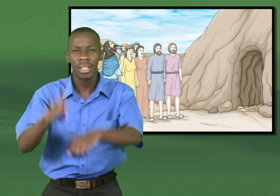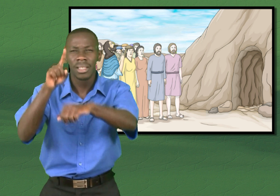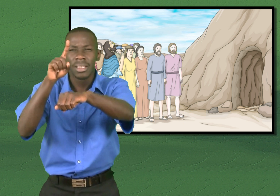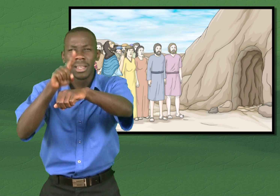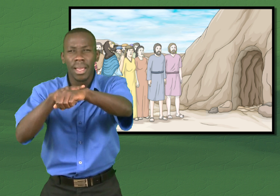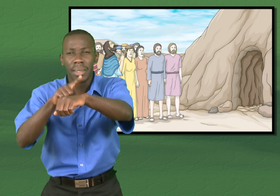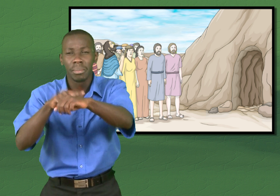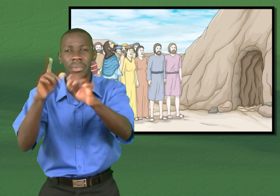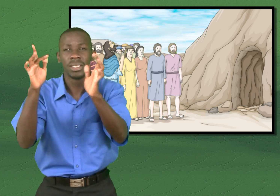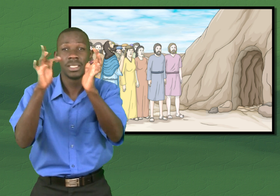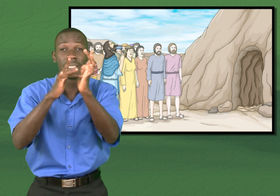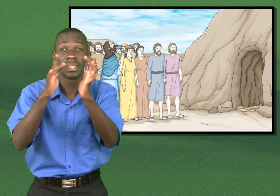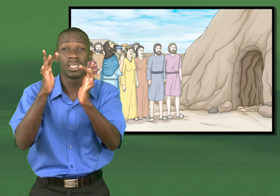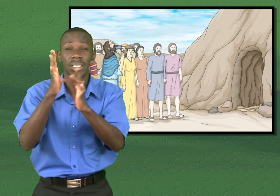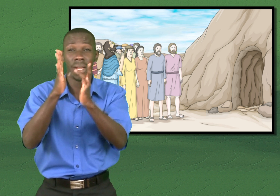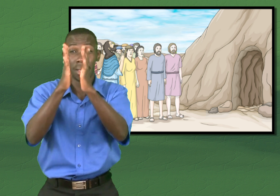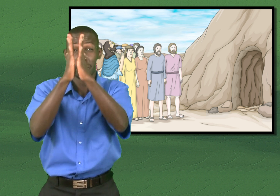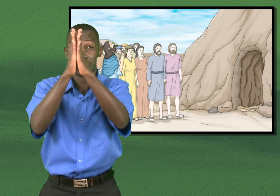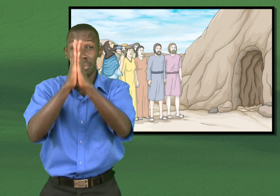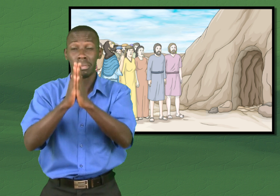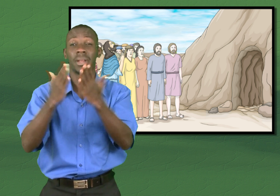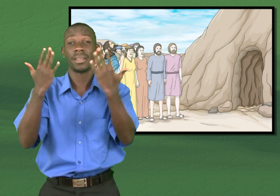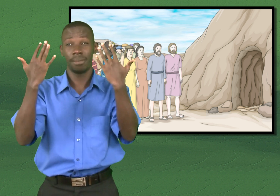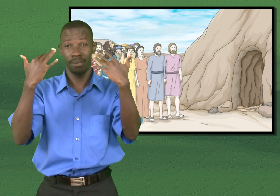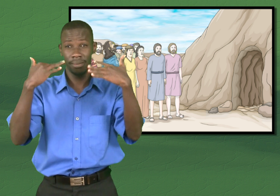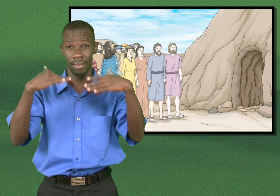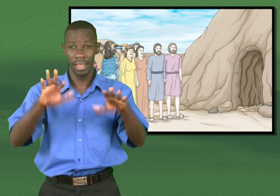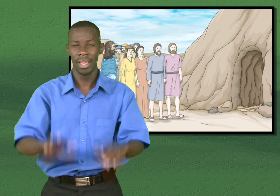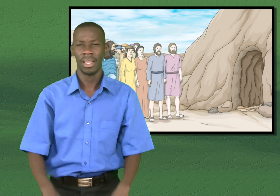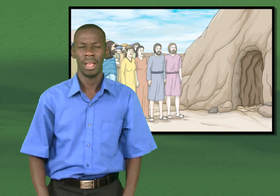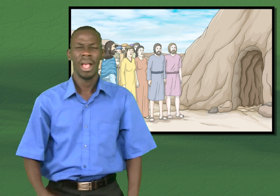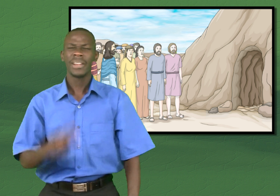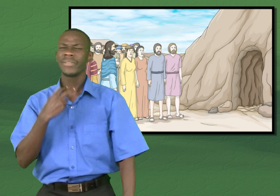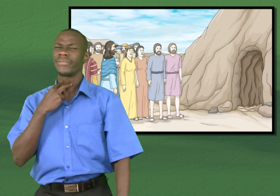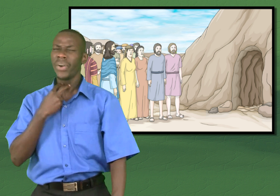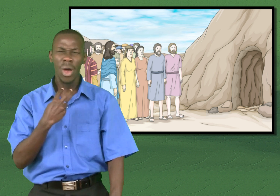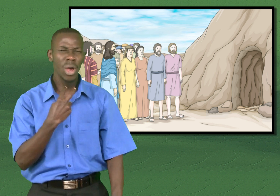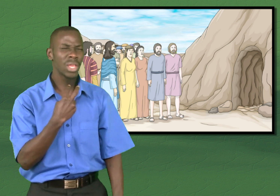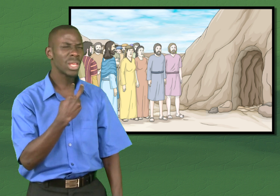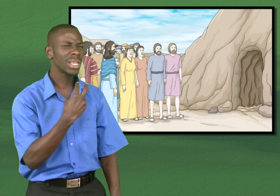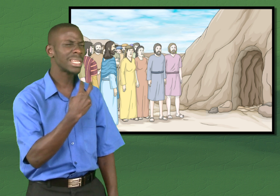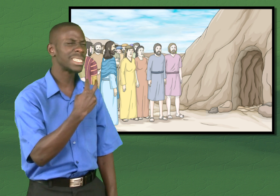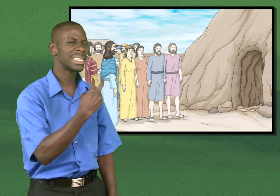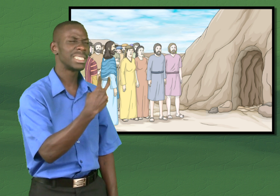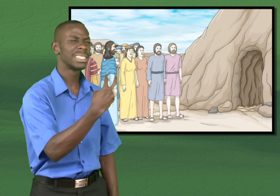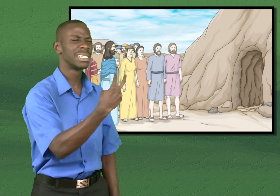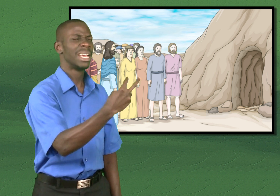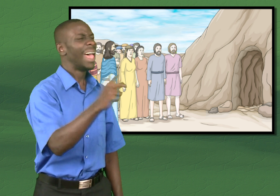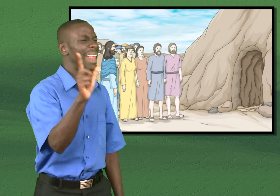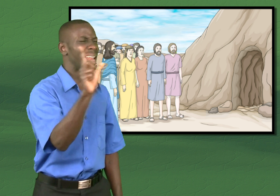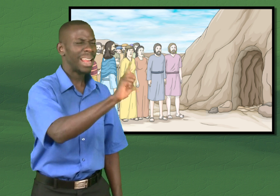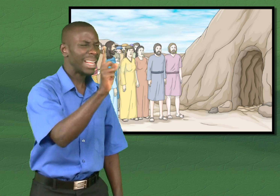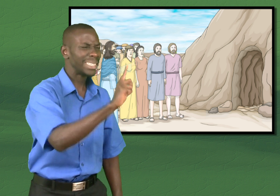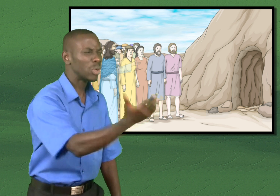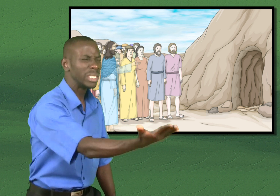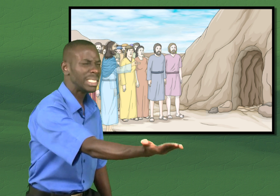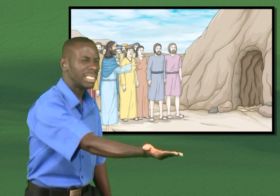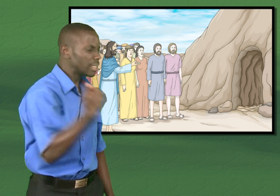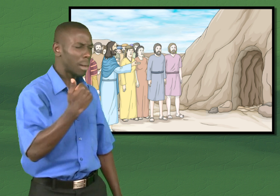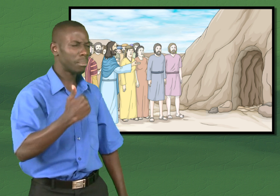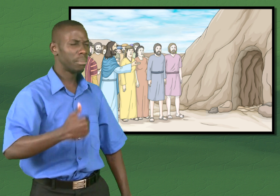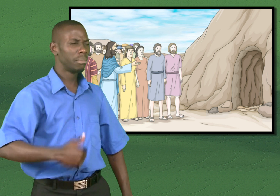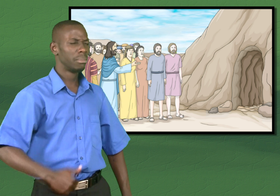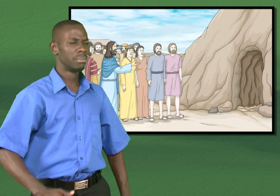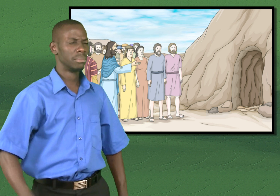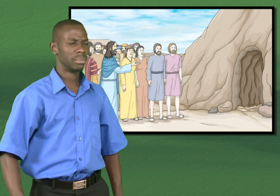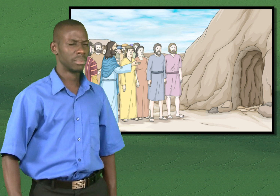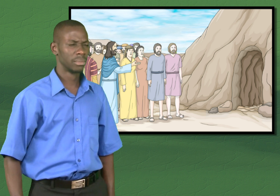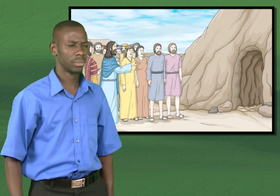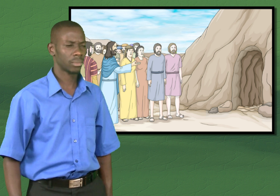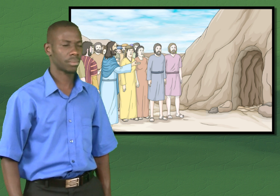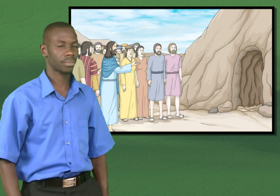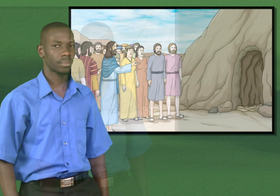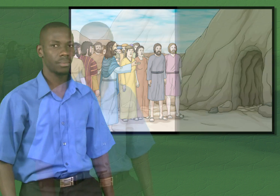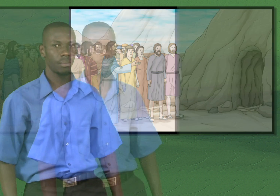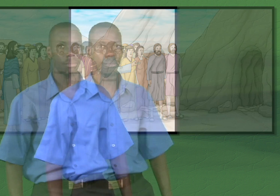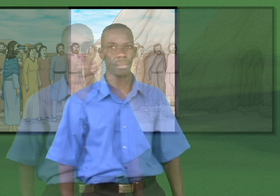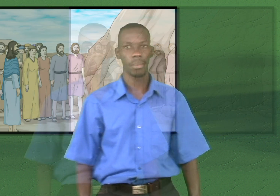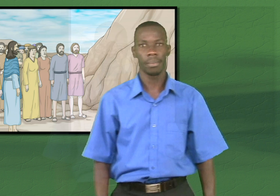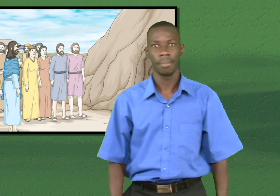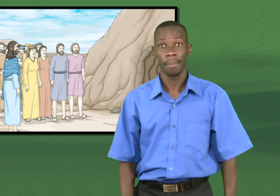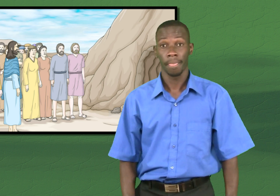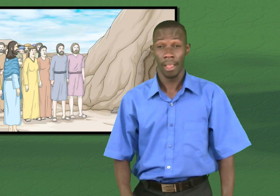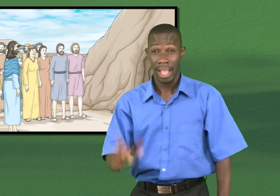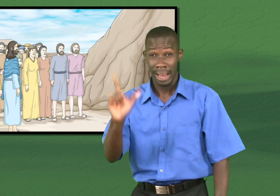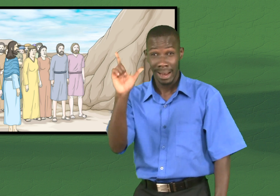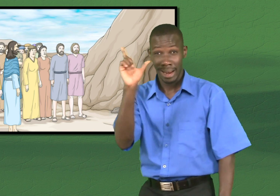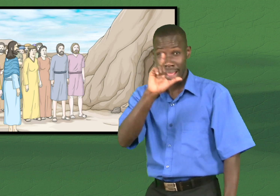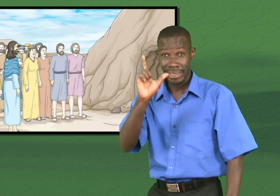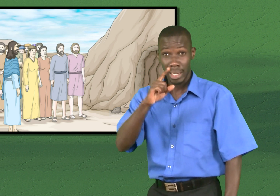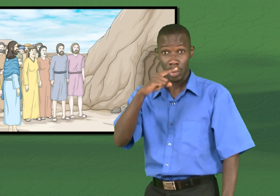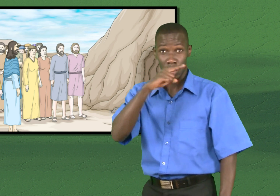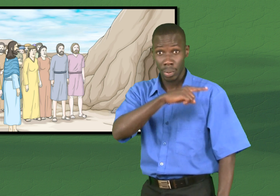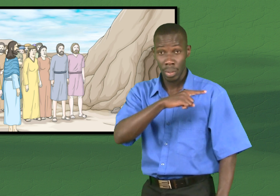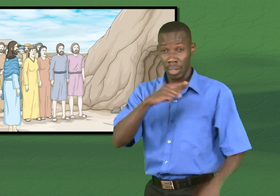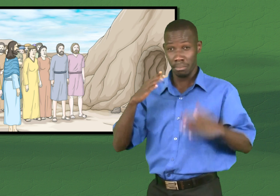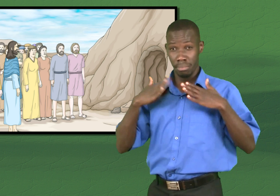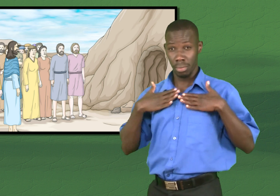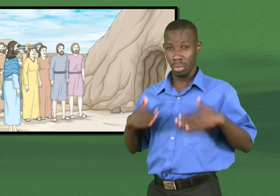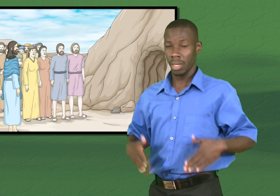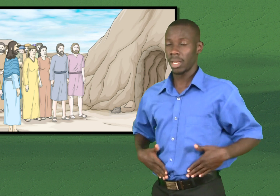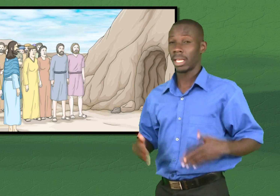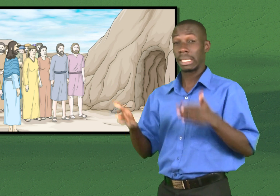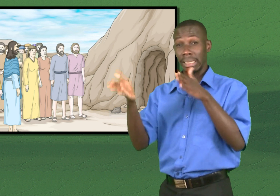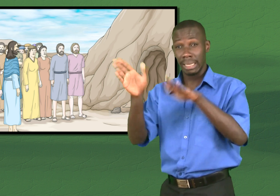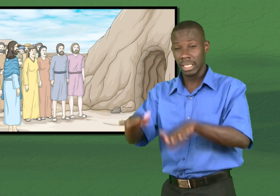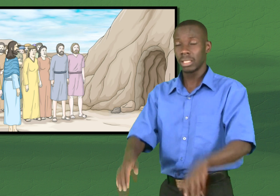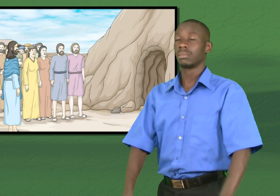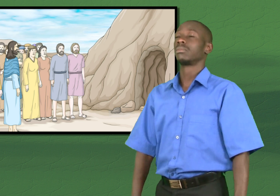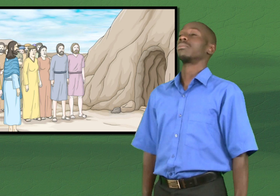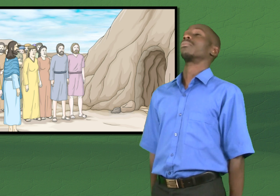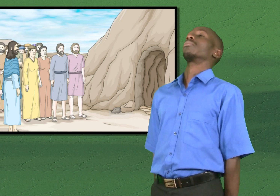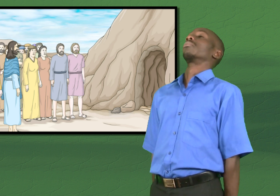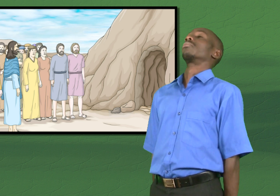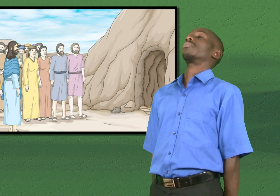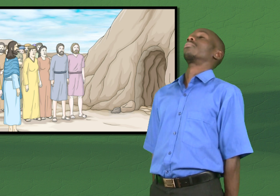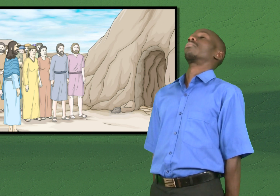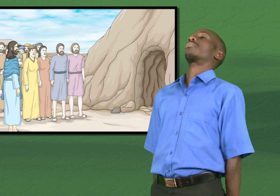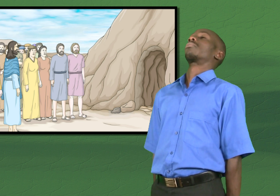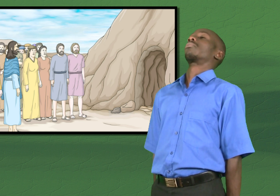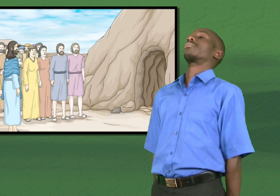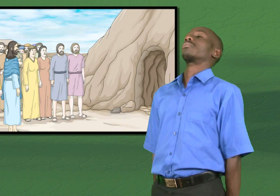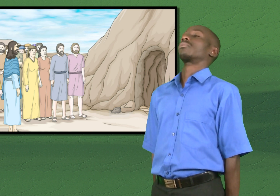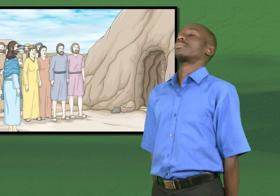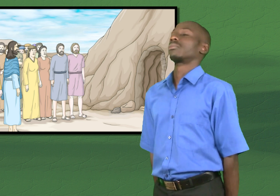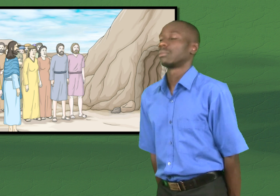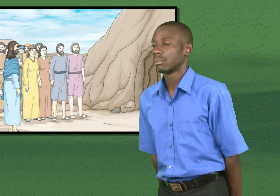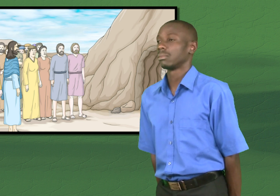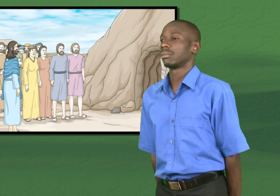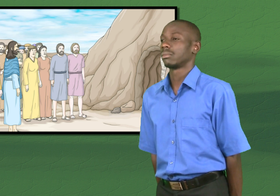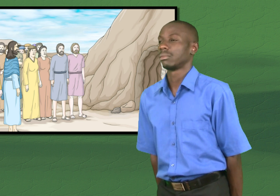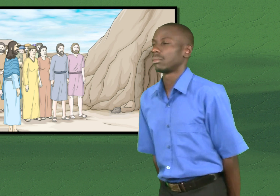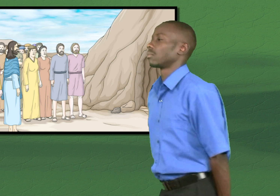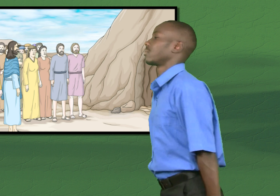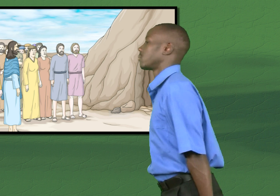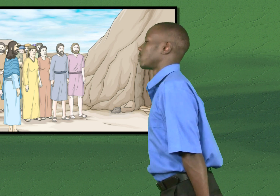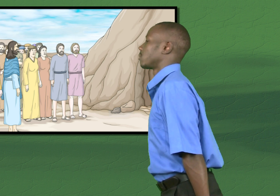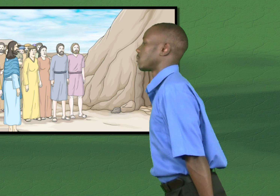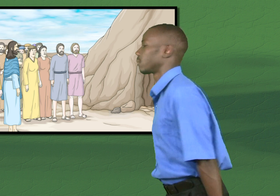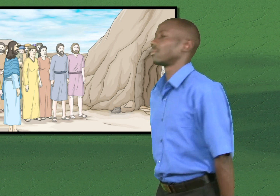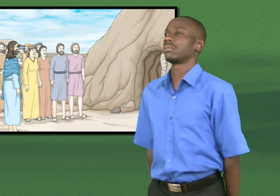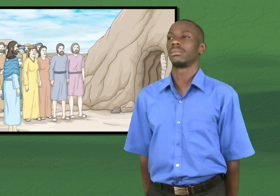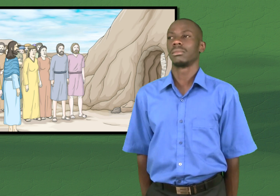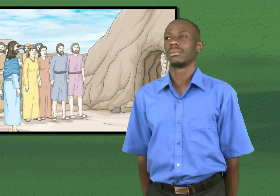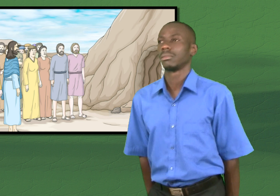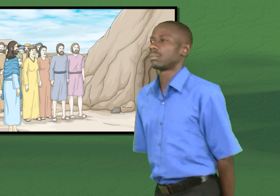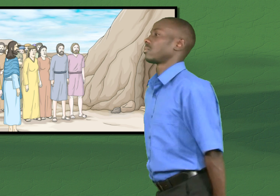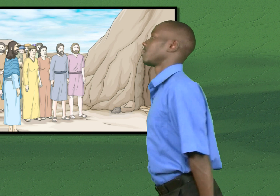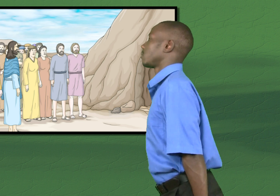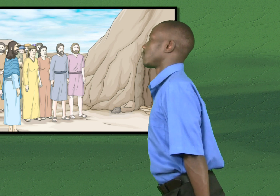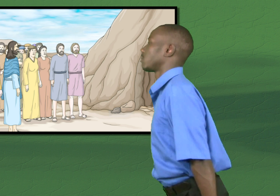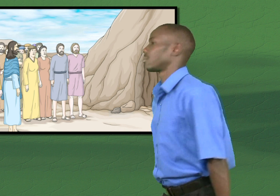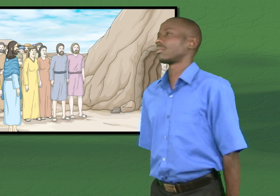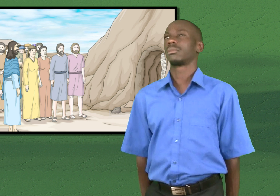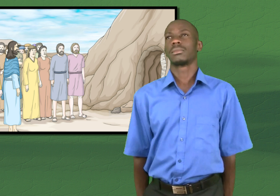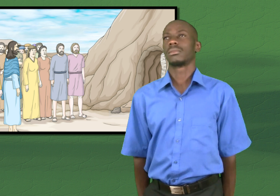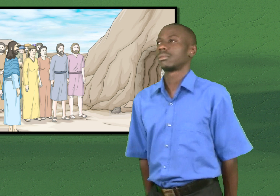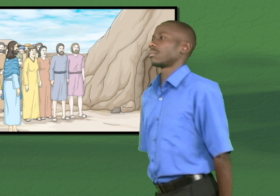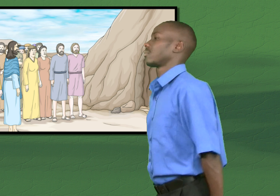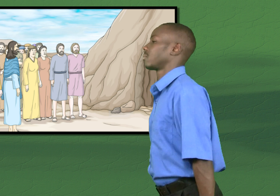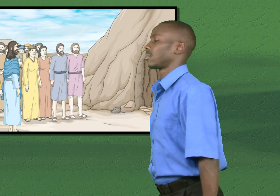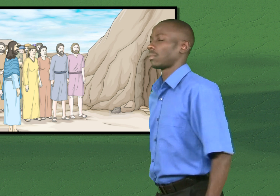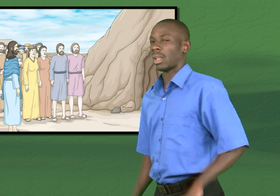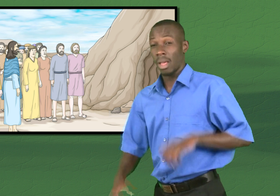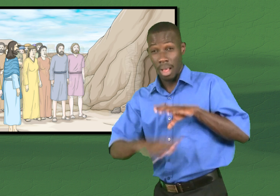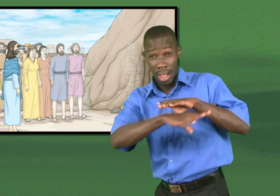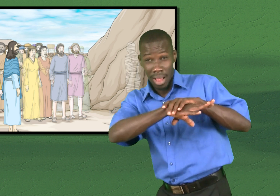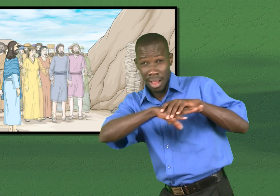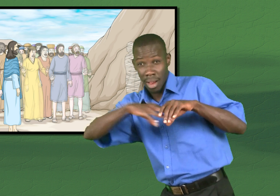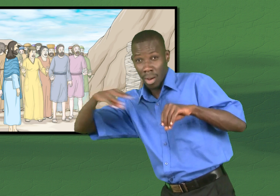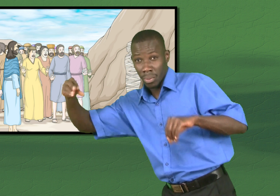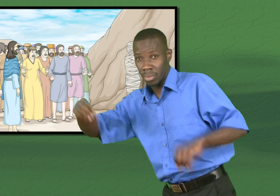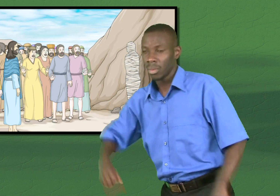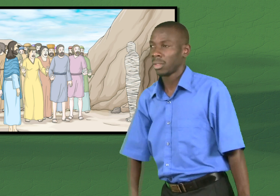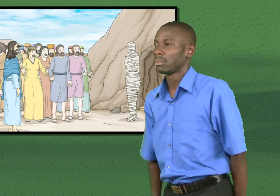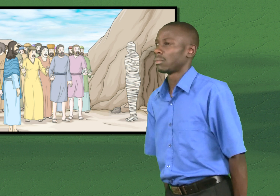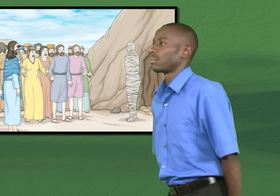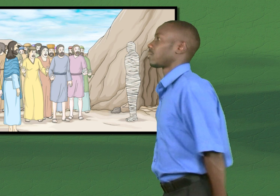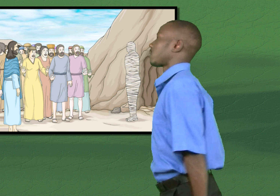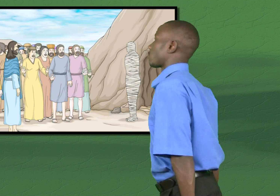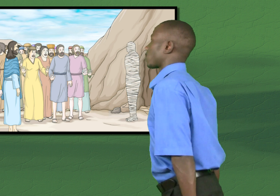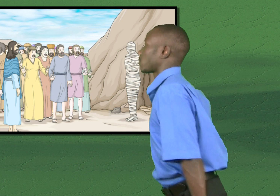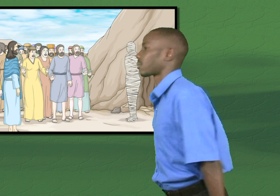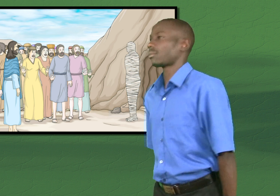After Jesus had said this, He called out in a loud voice, “Lazarus, come out!”